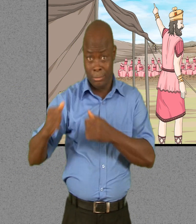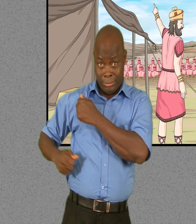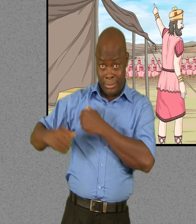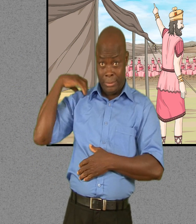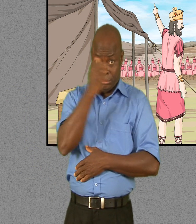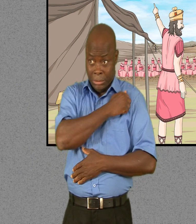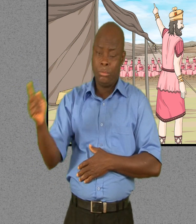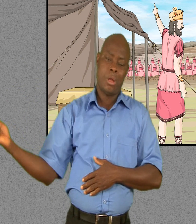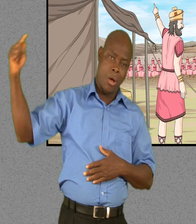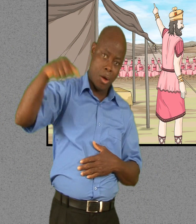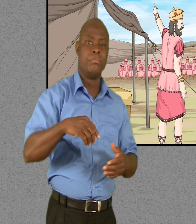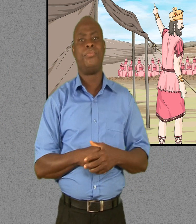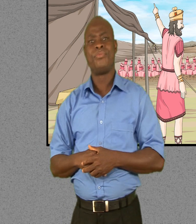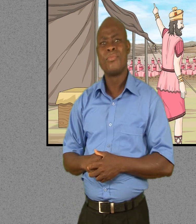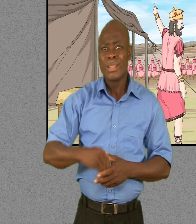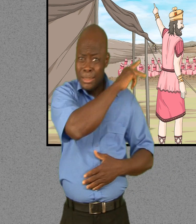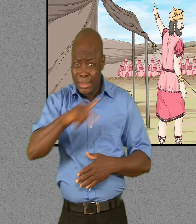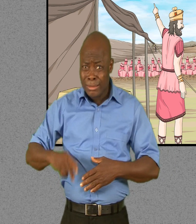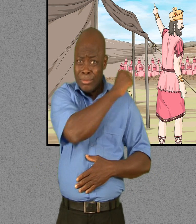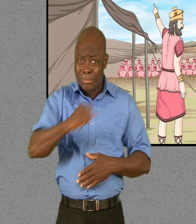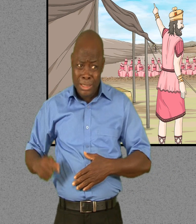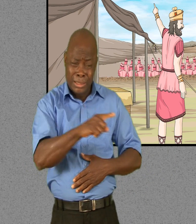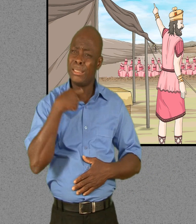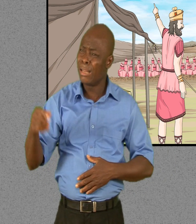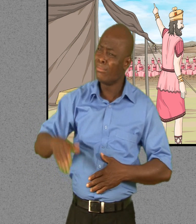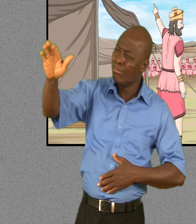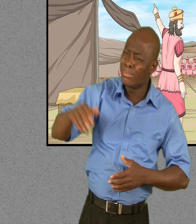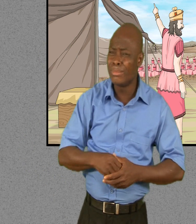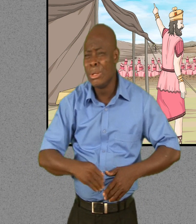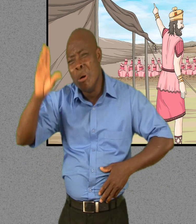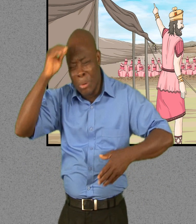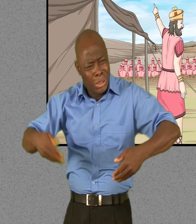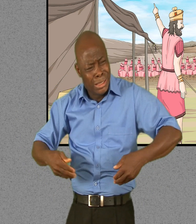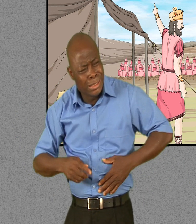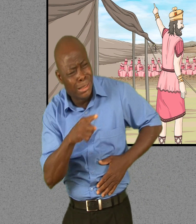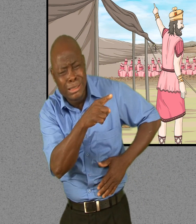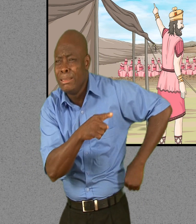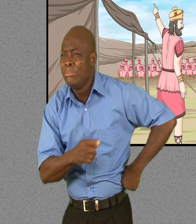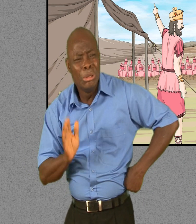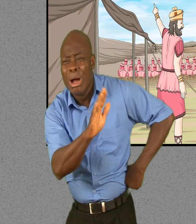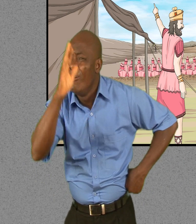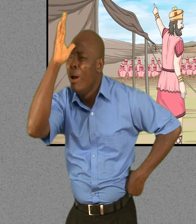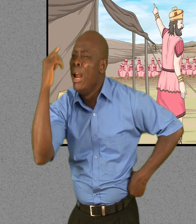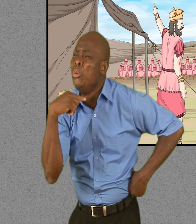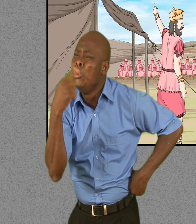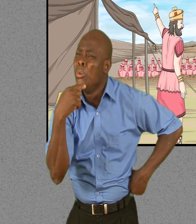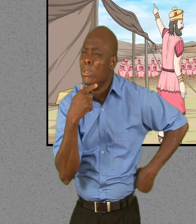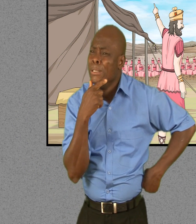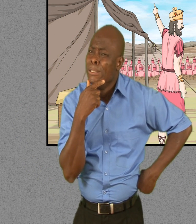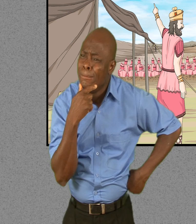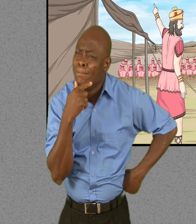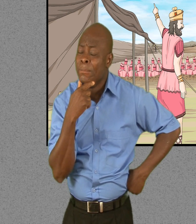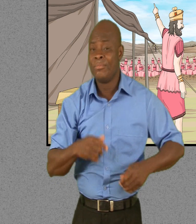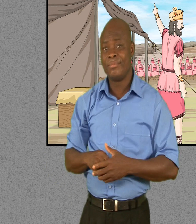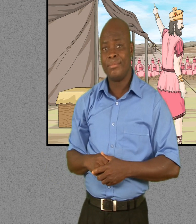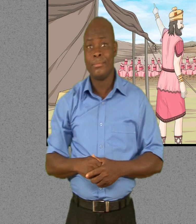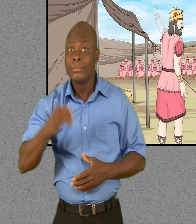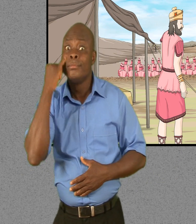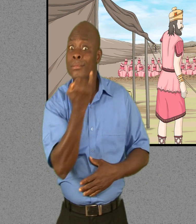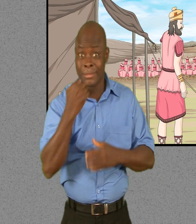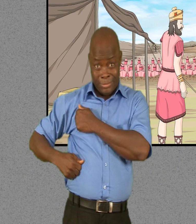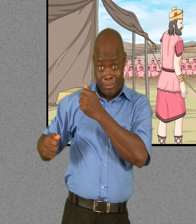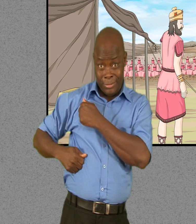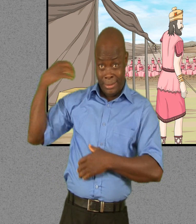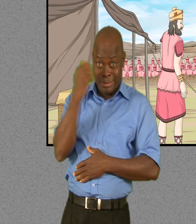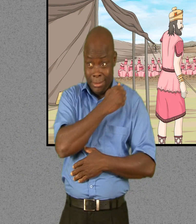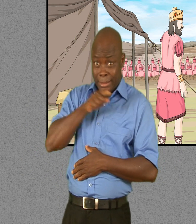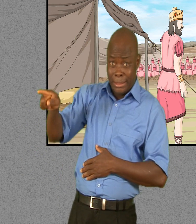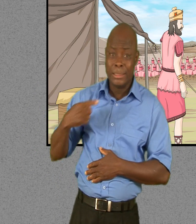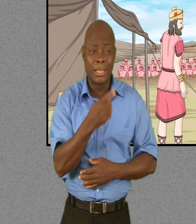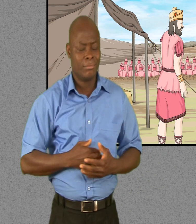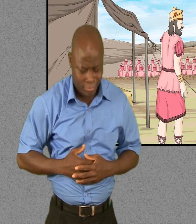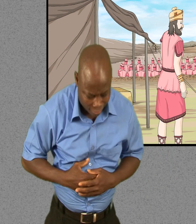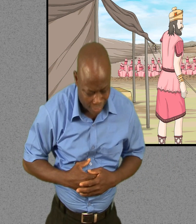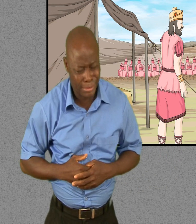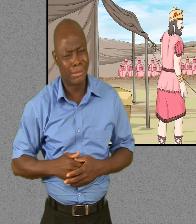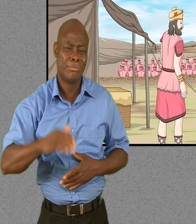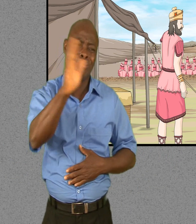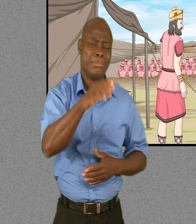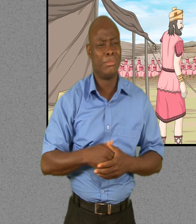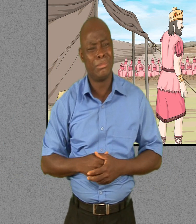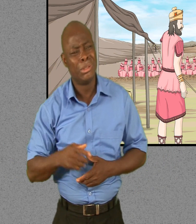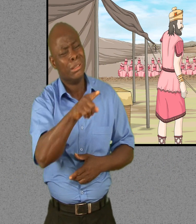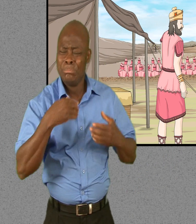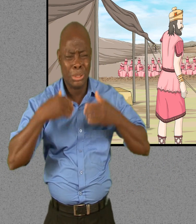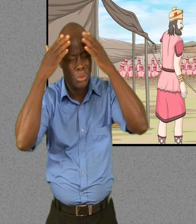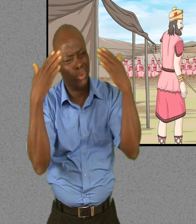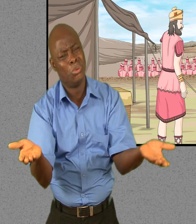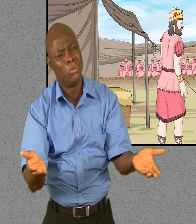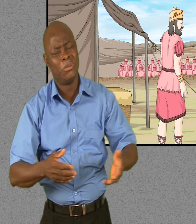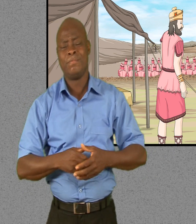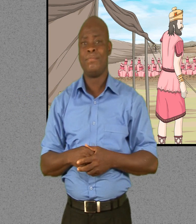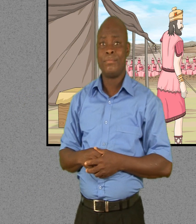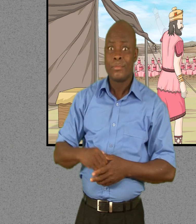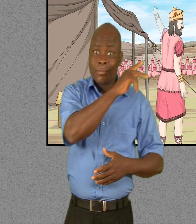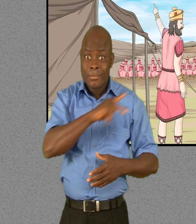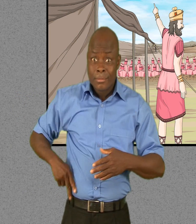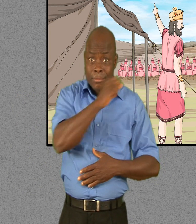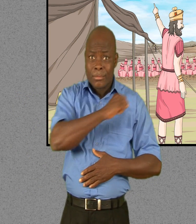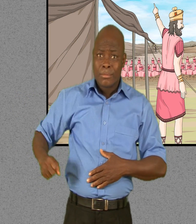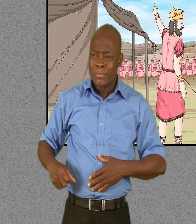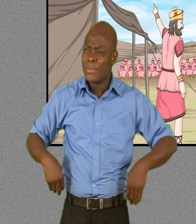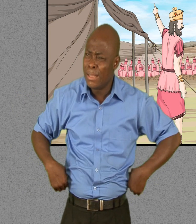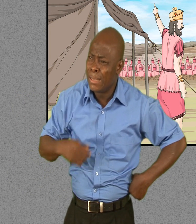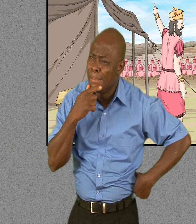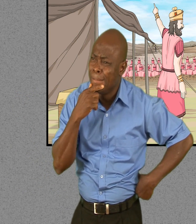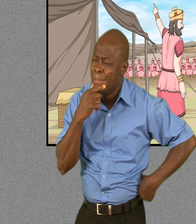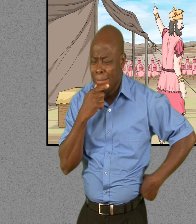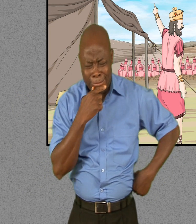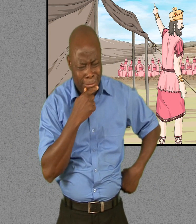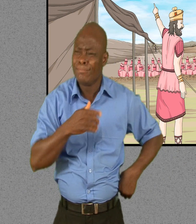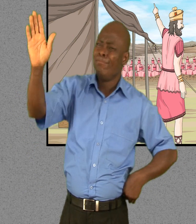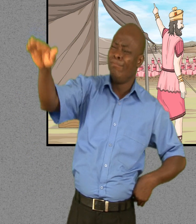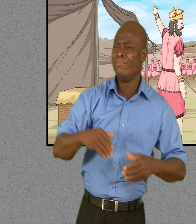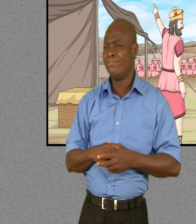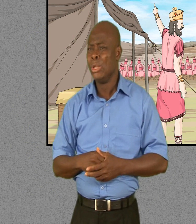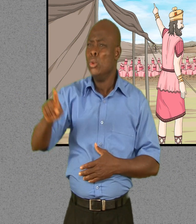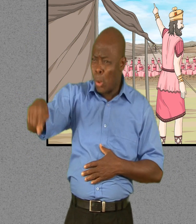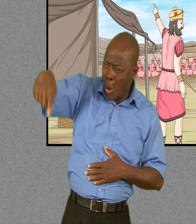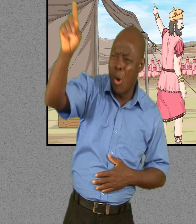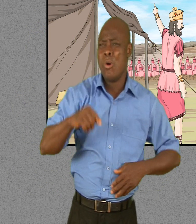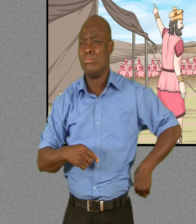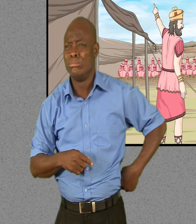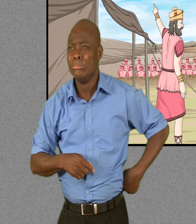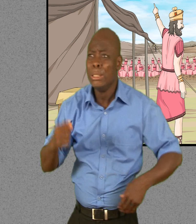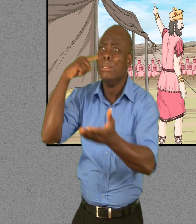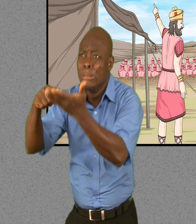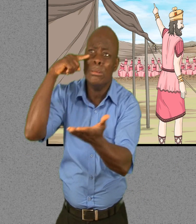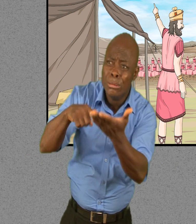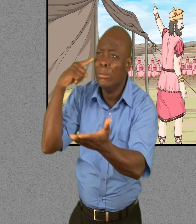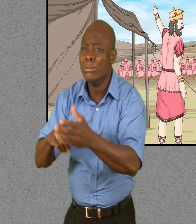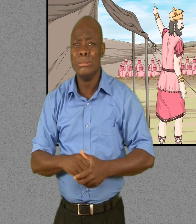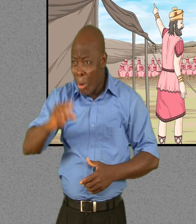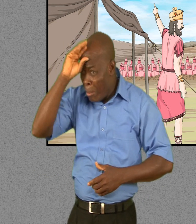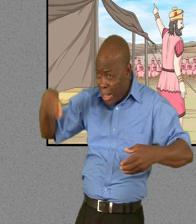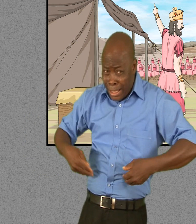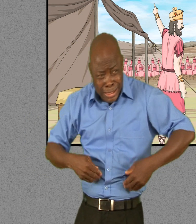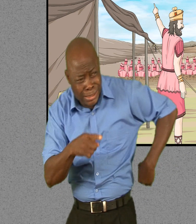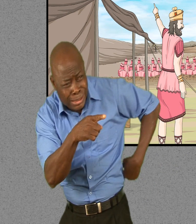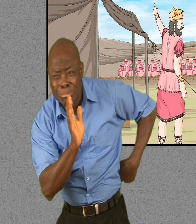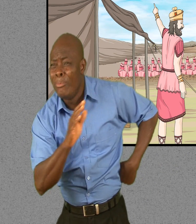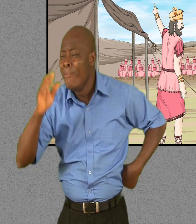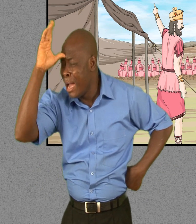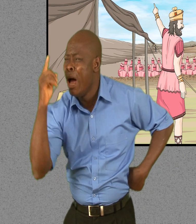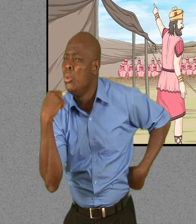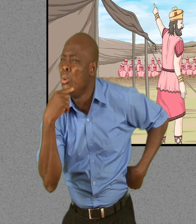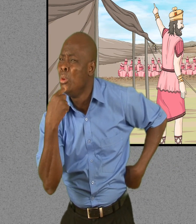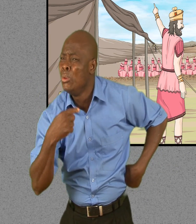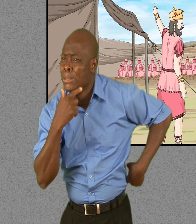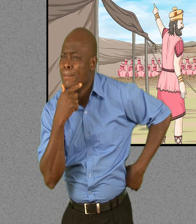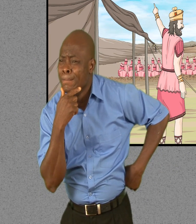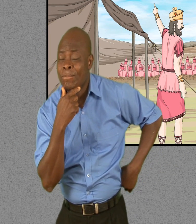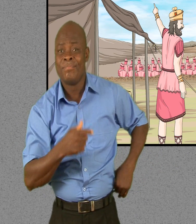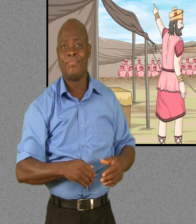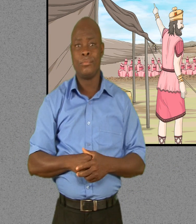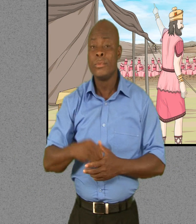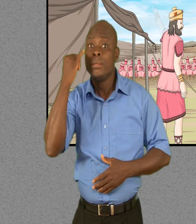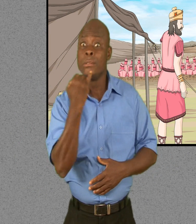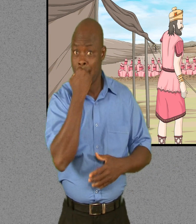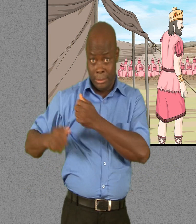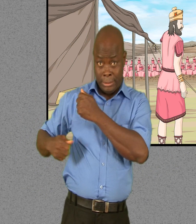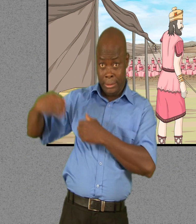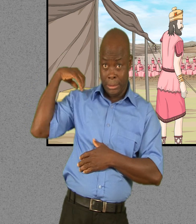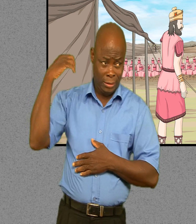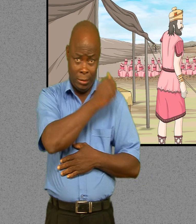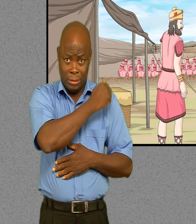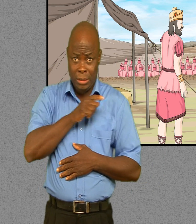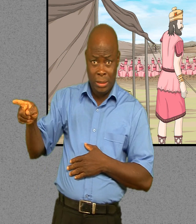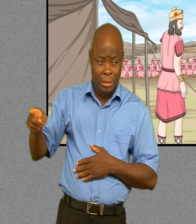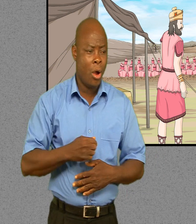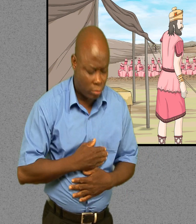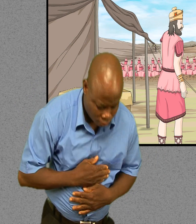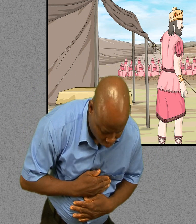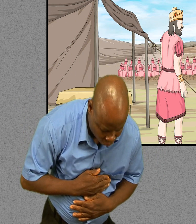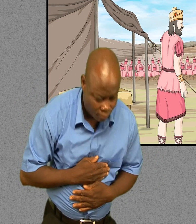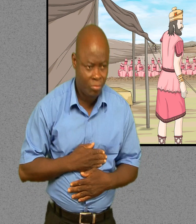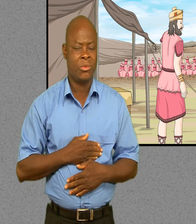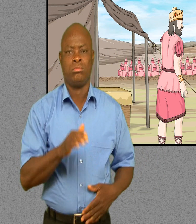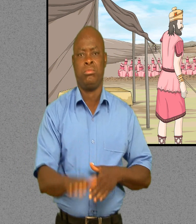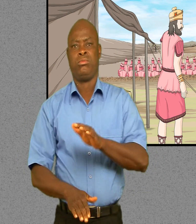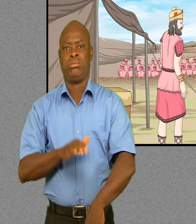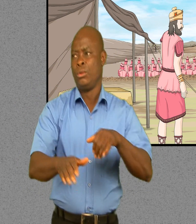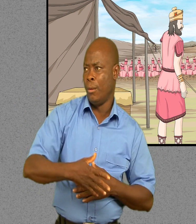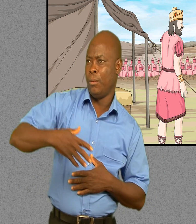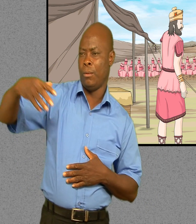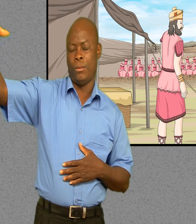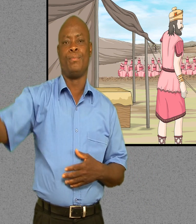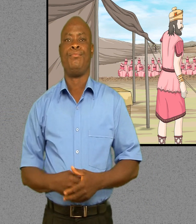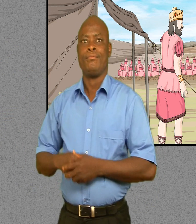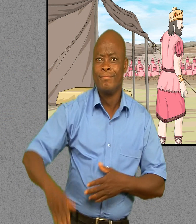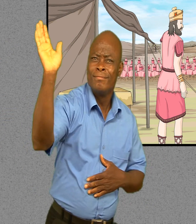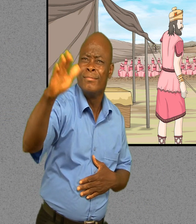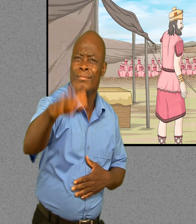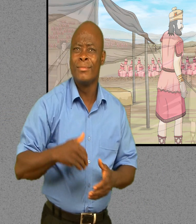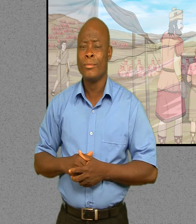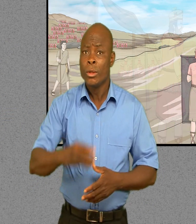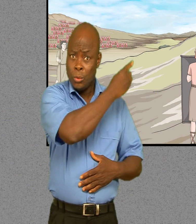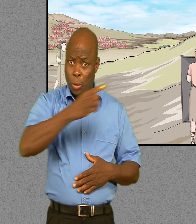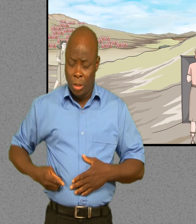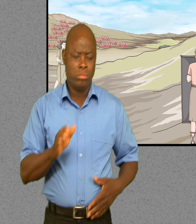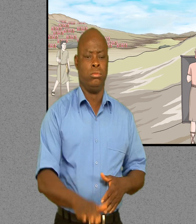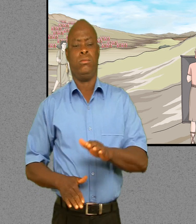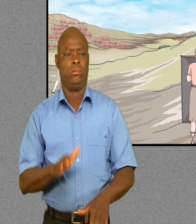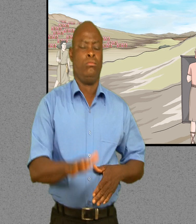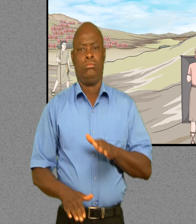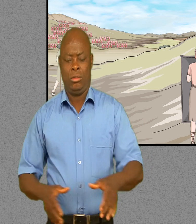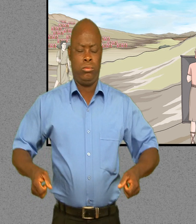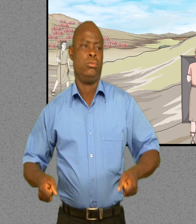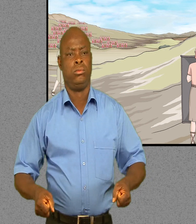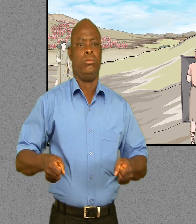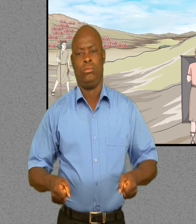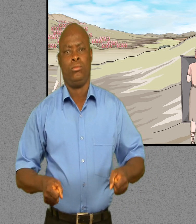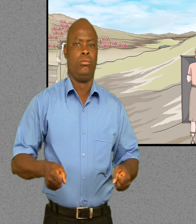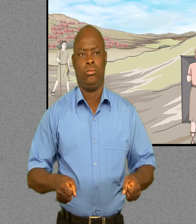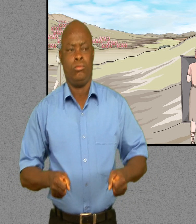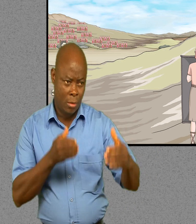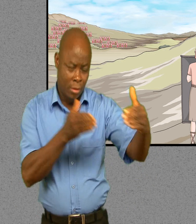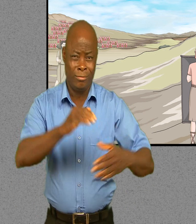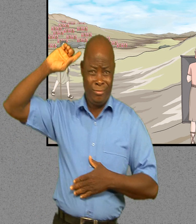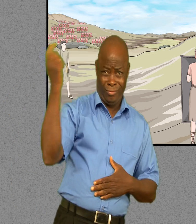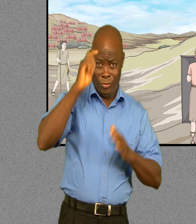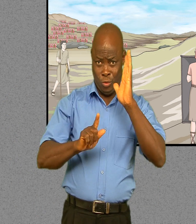When the Philistine looked and saw David, he despised him because he was just a boy, ruddy and handsome. “Am I a dog,” he said to David, “that you come at me with sticks?”